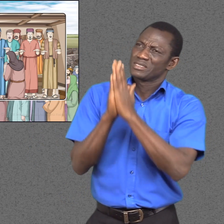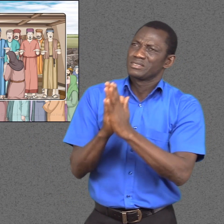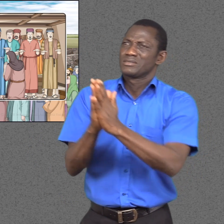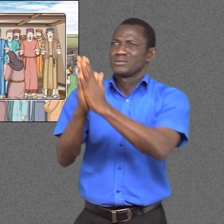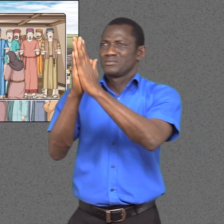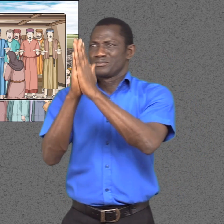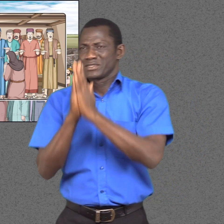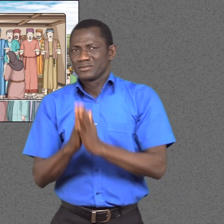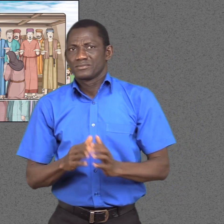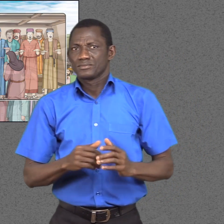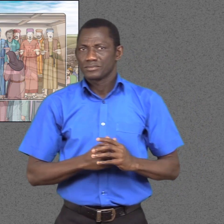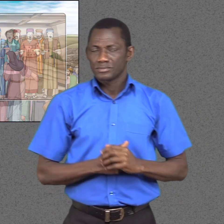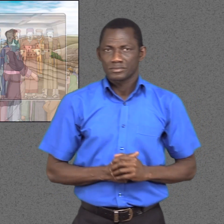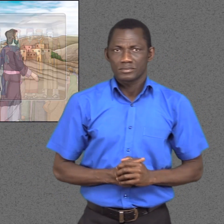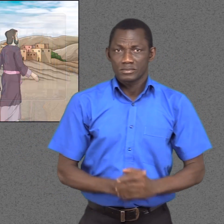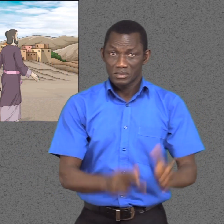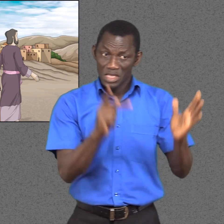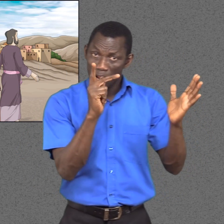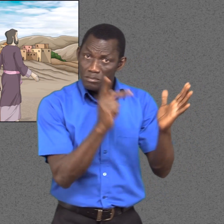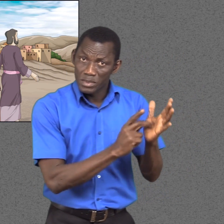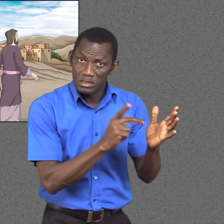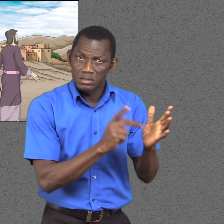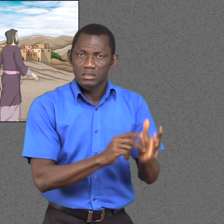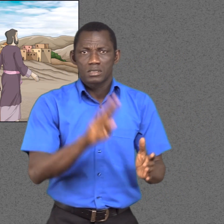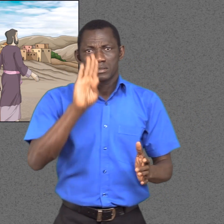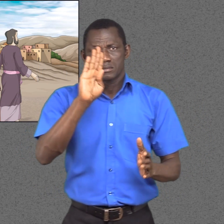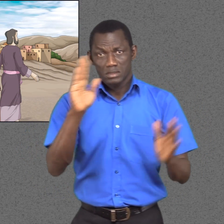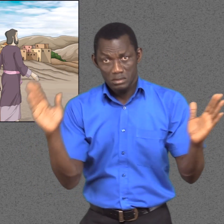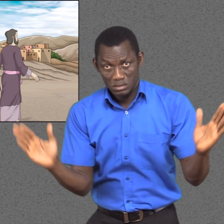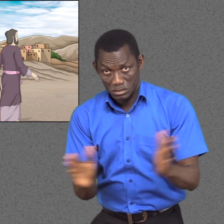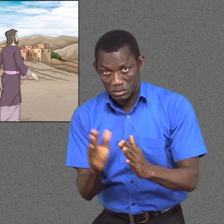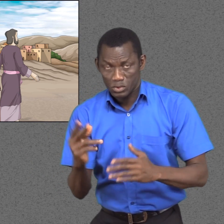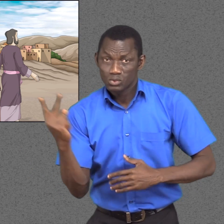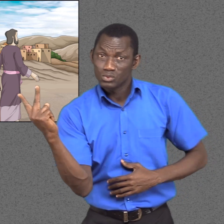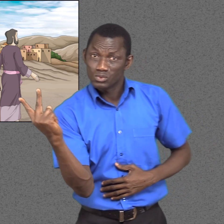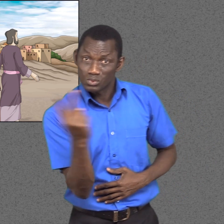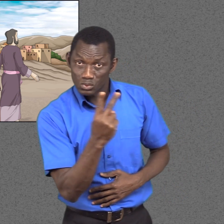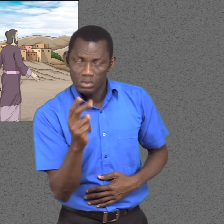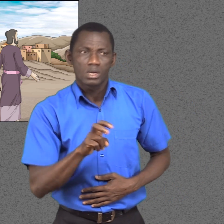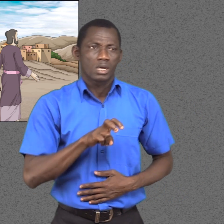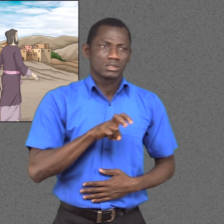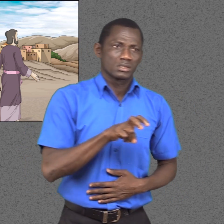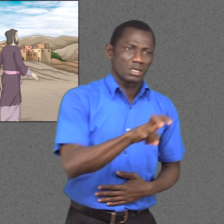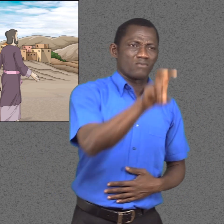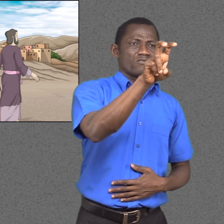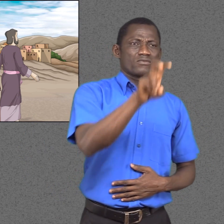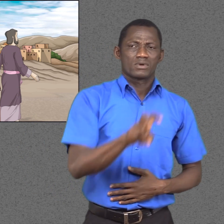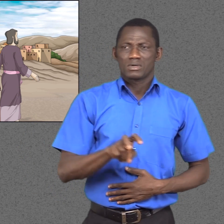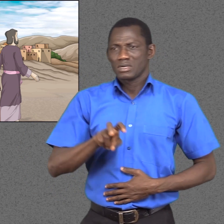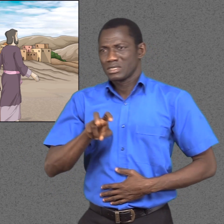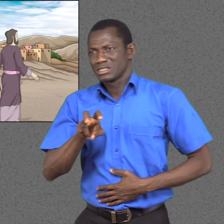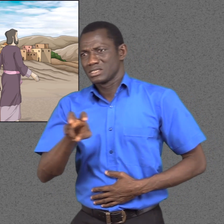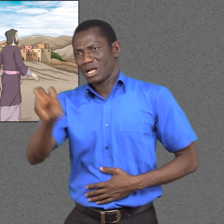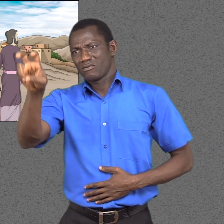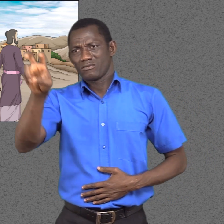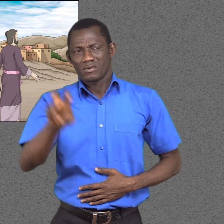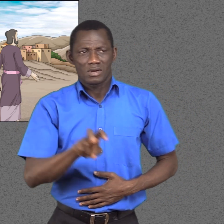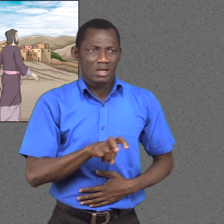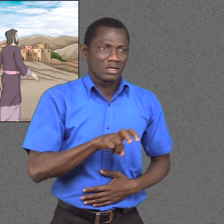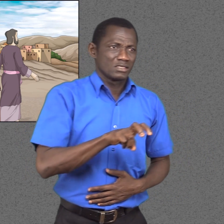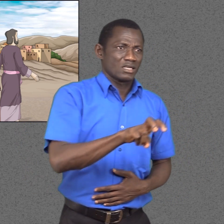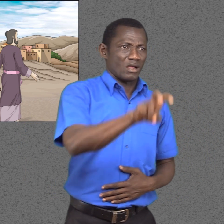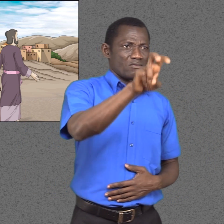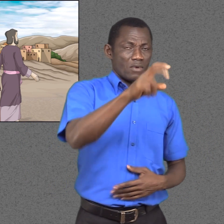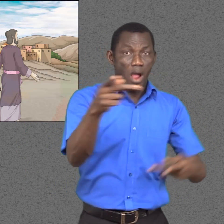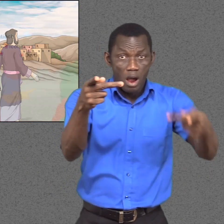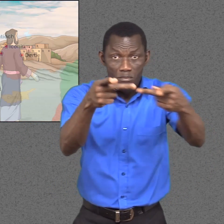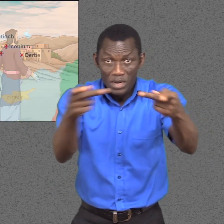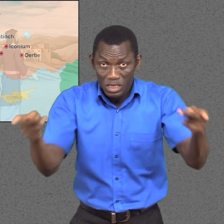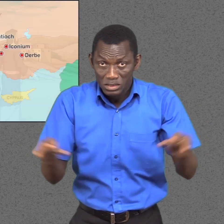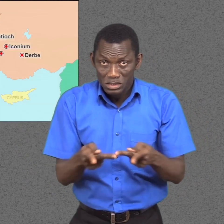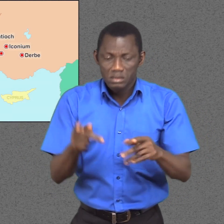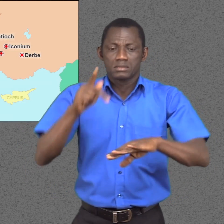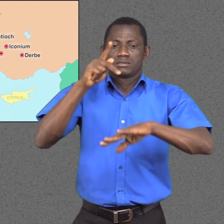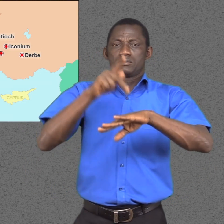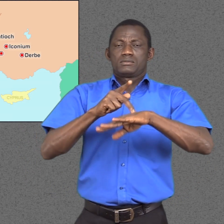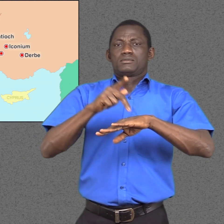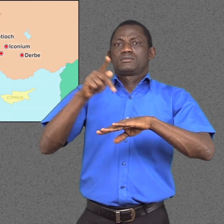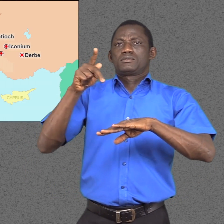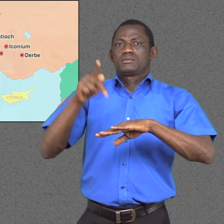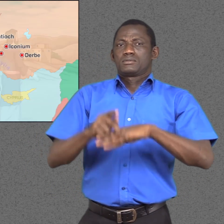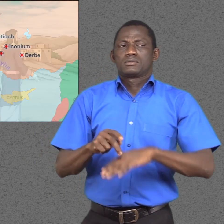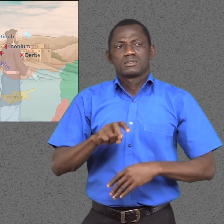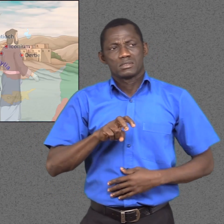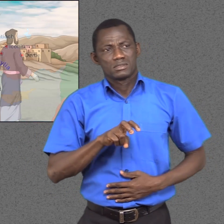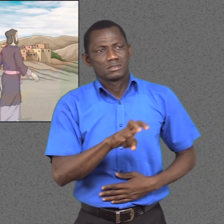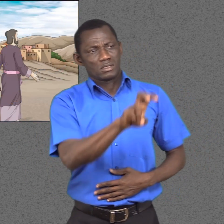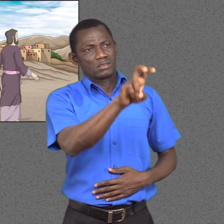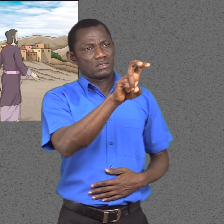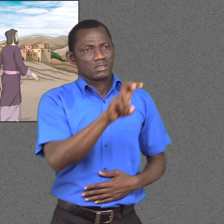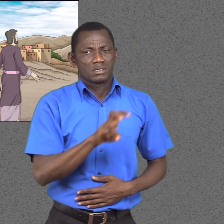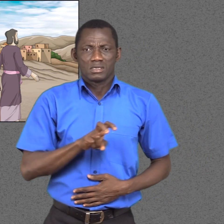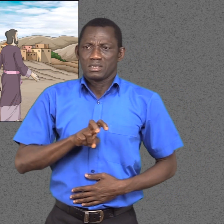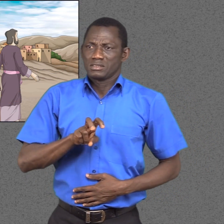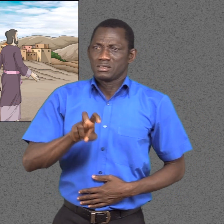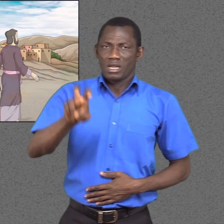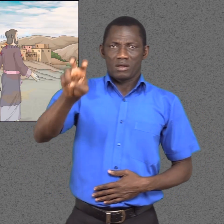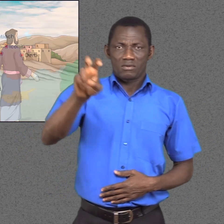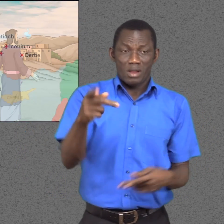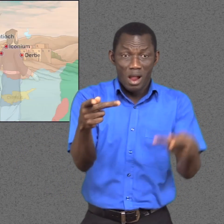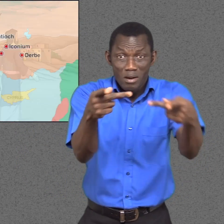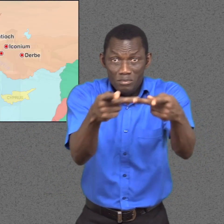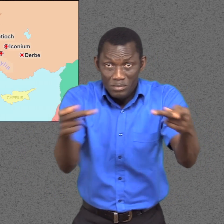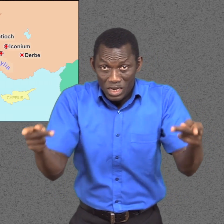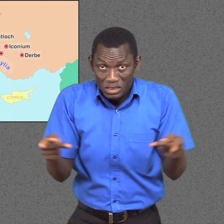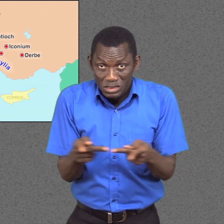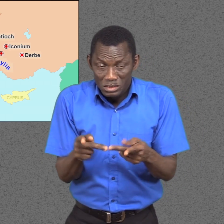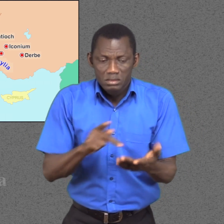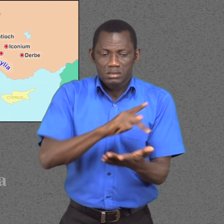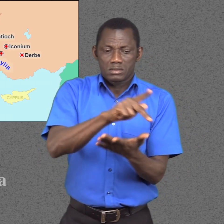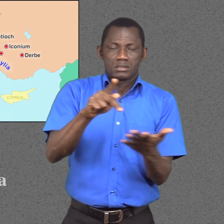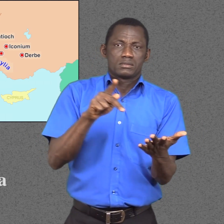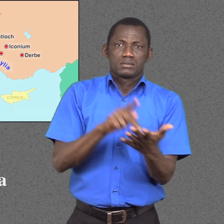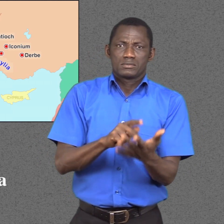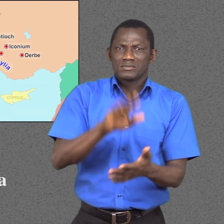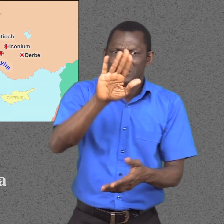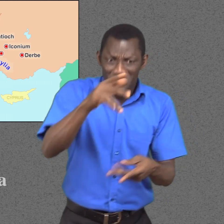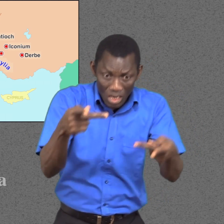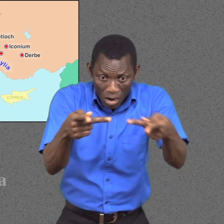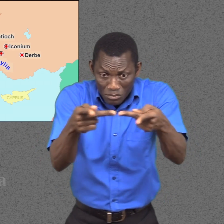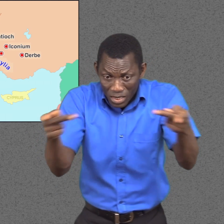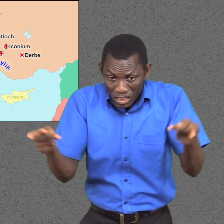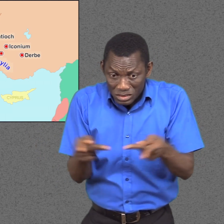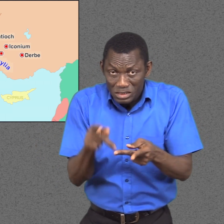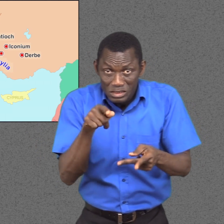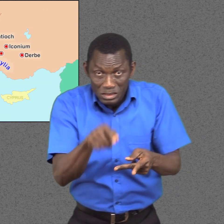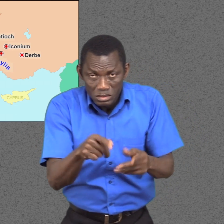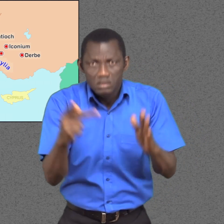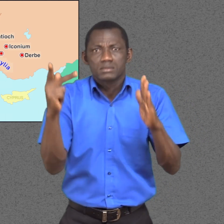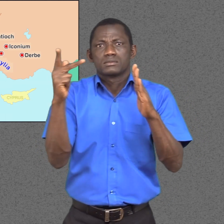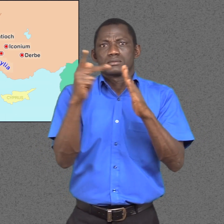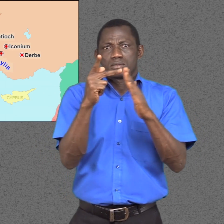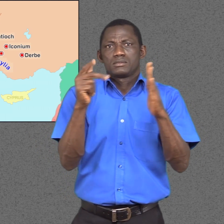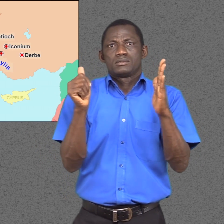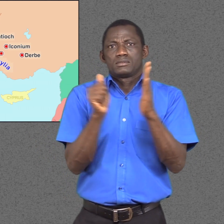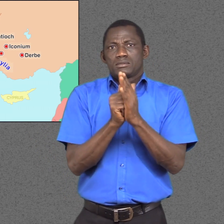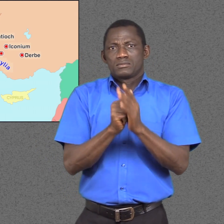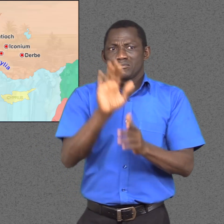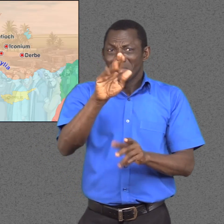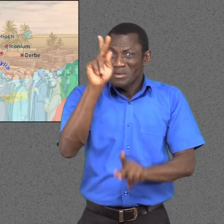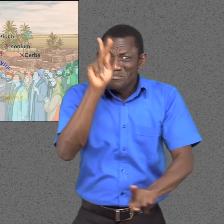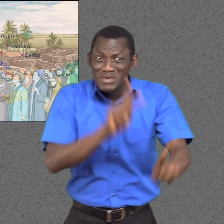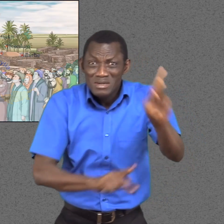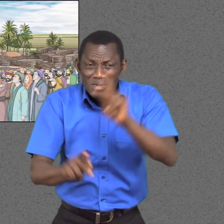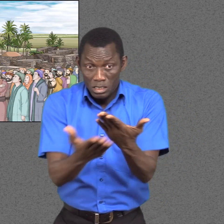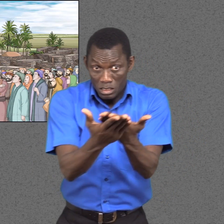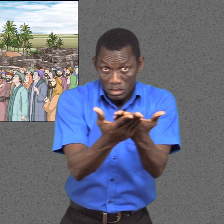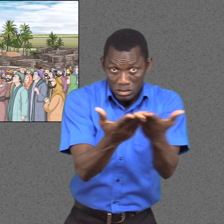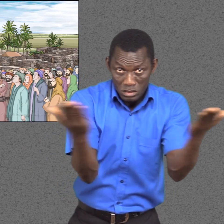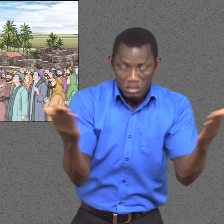After passing through Pisidia, they came to Pamphylia.